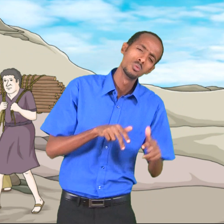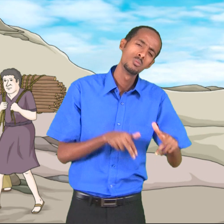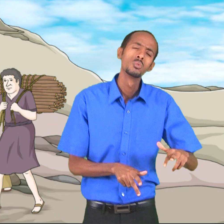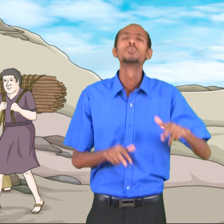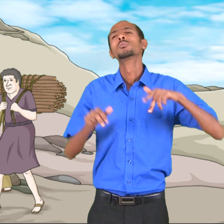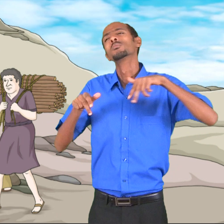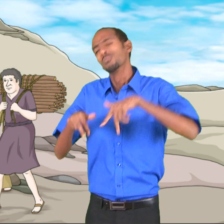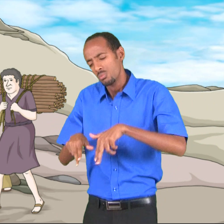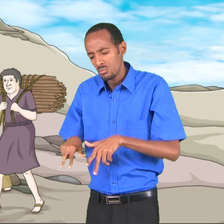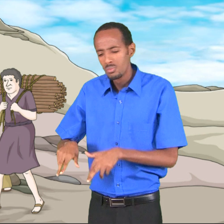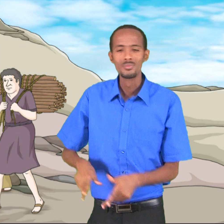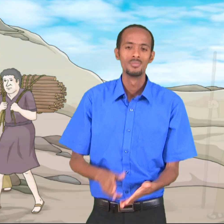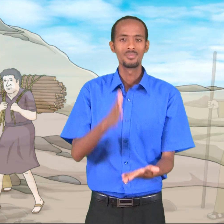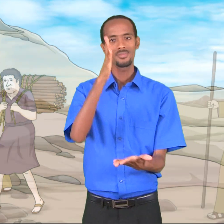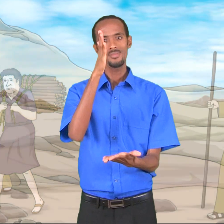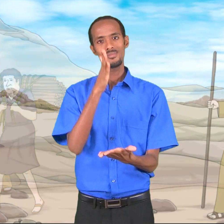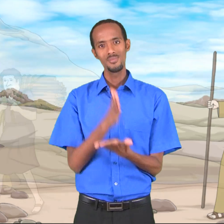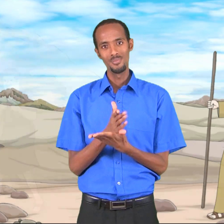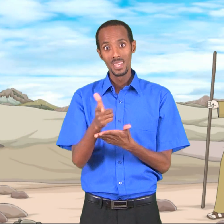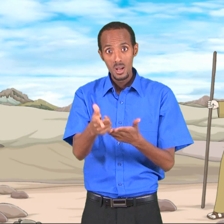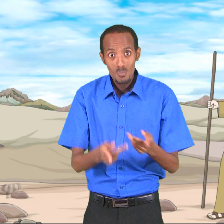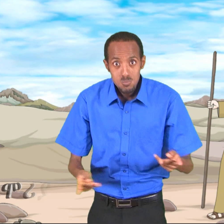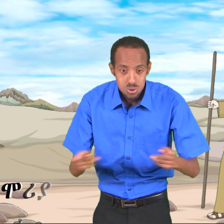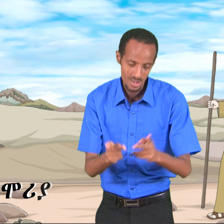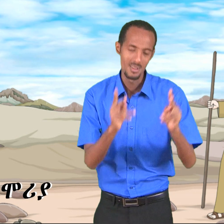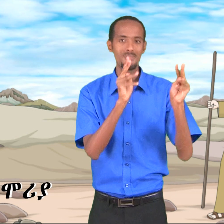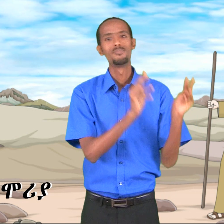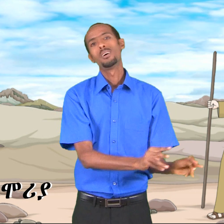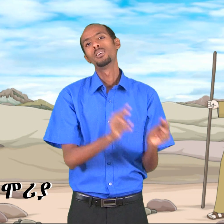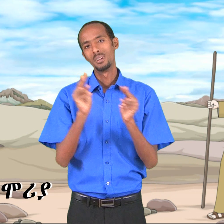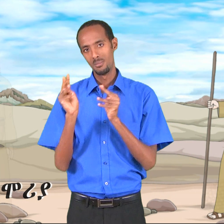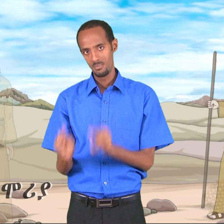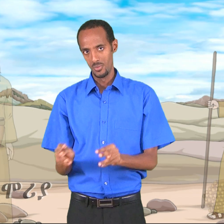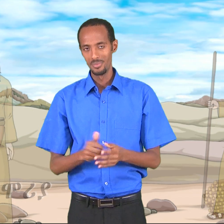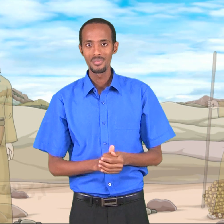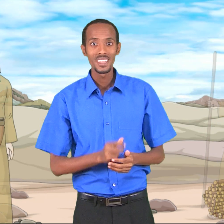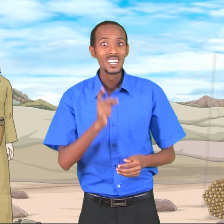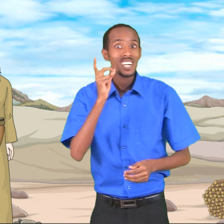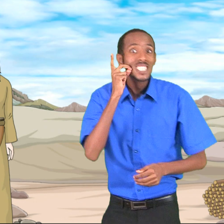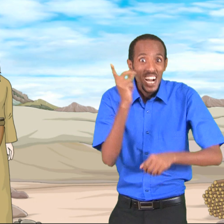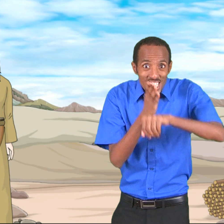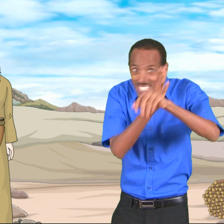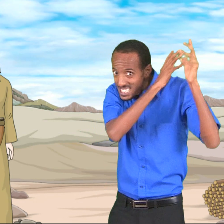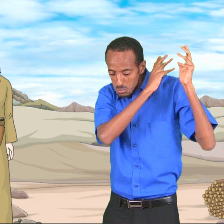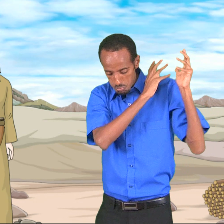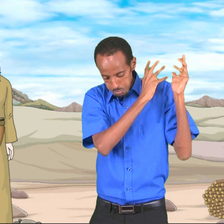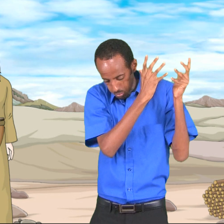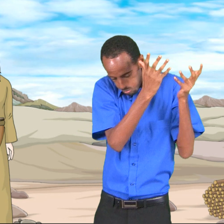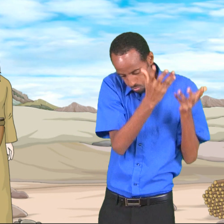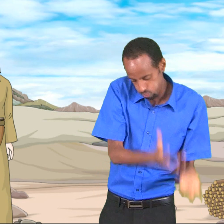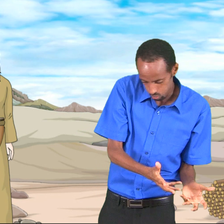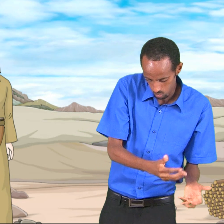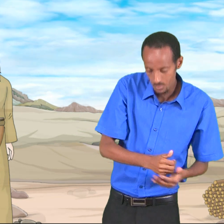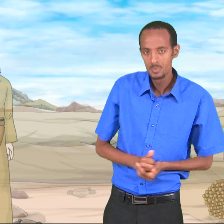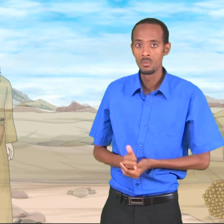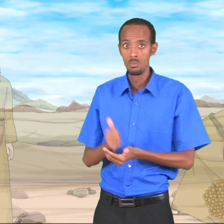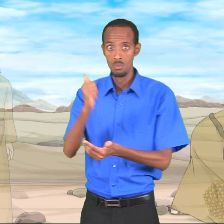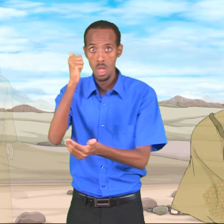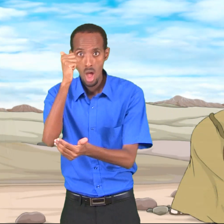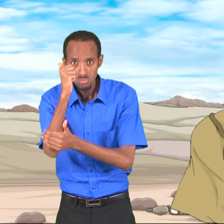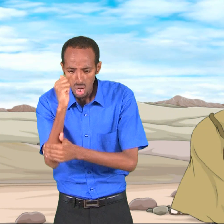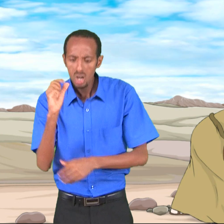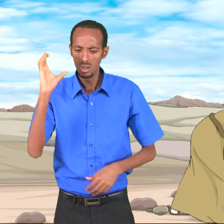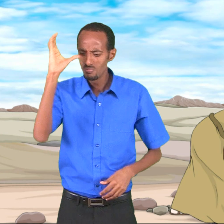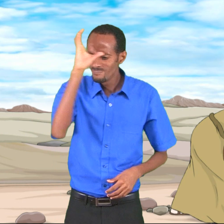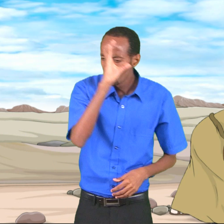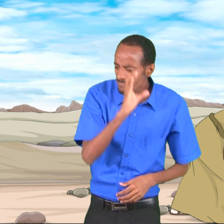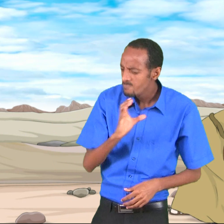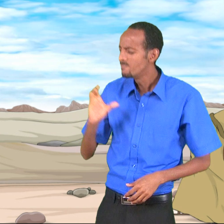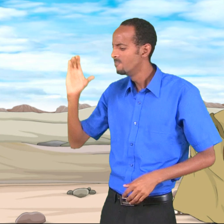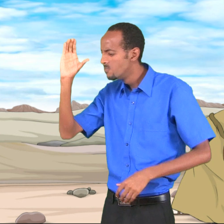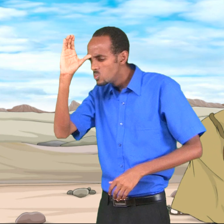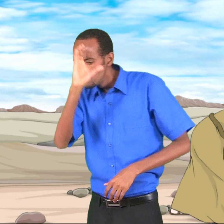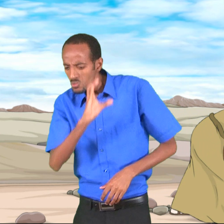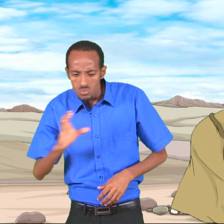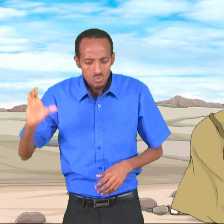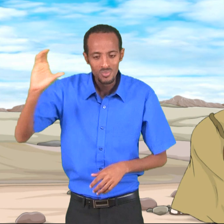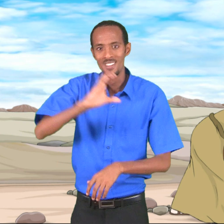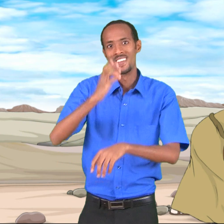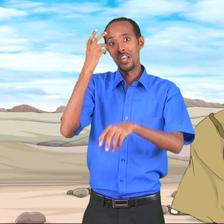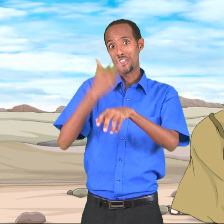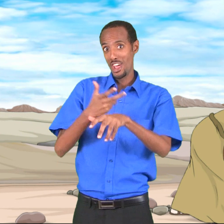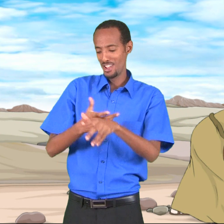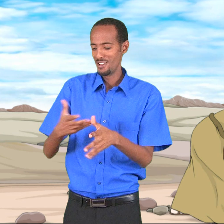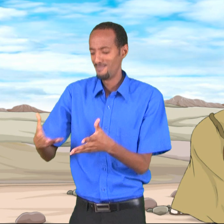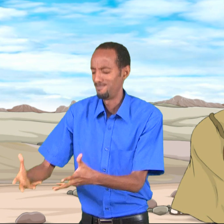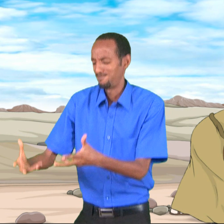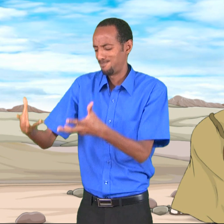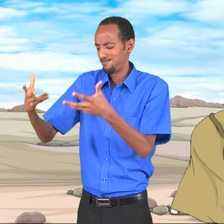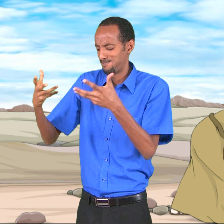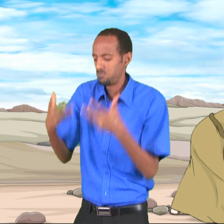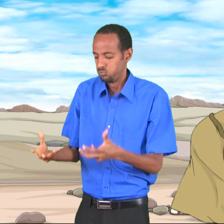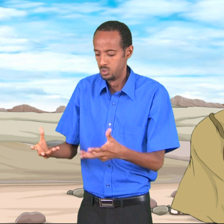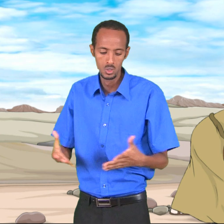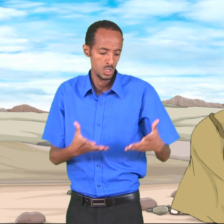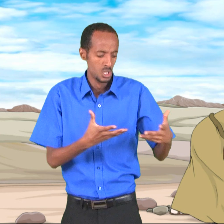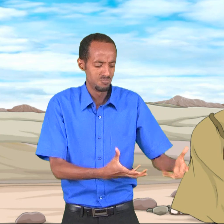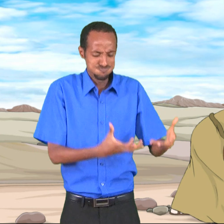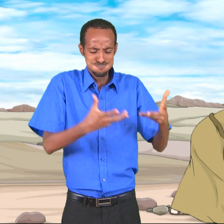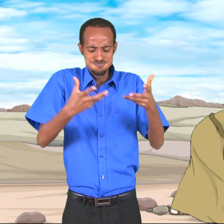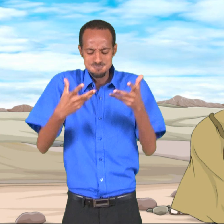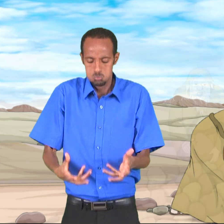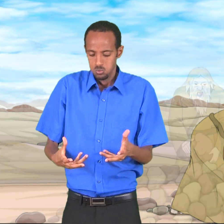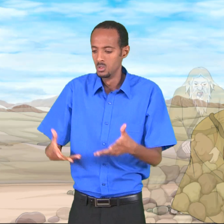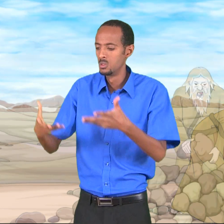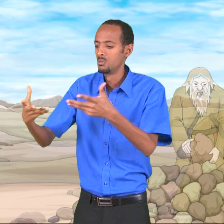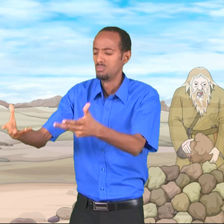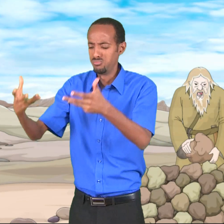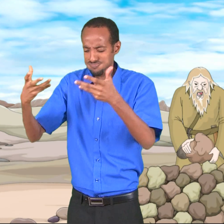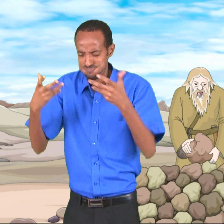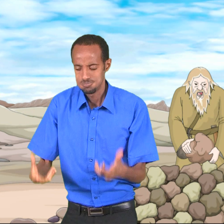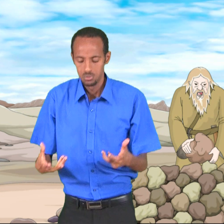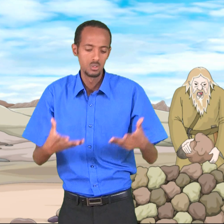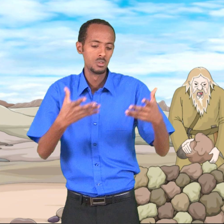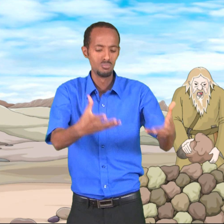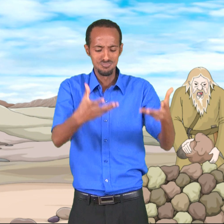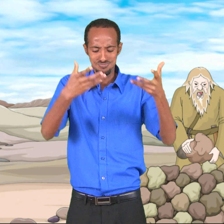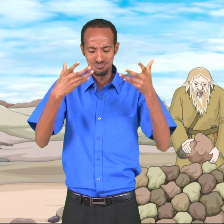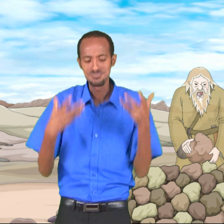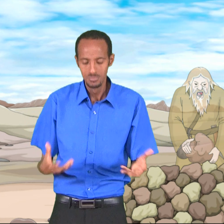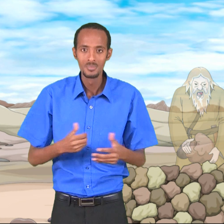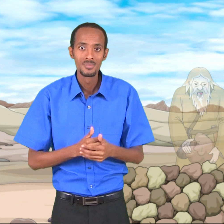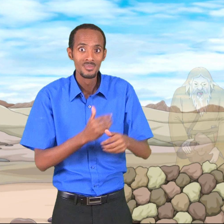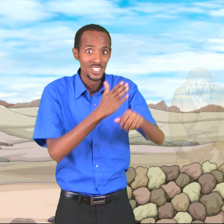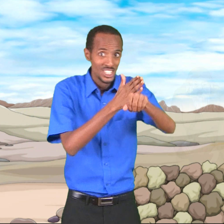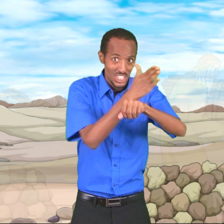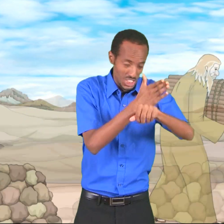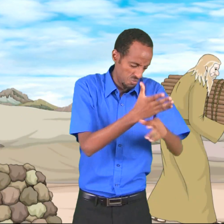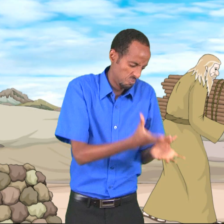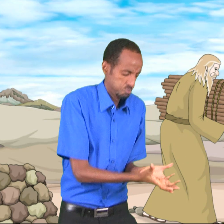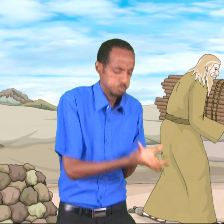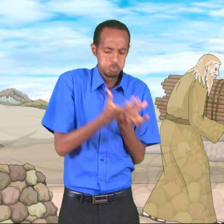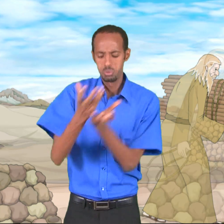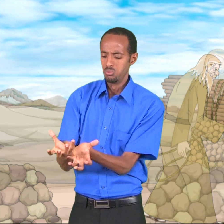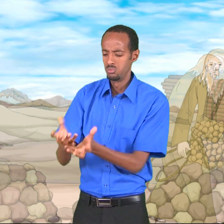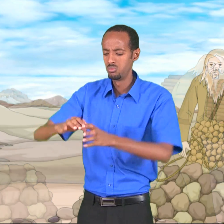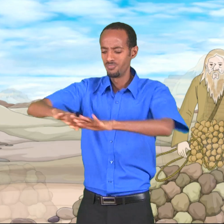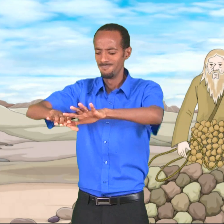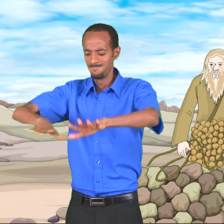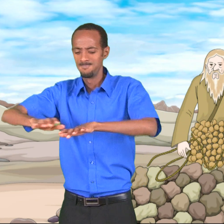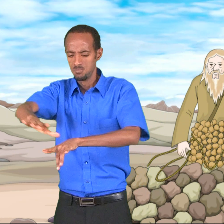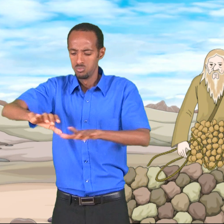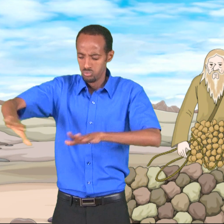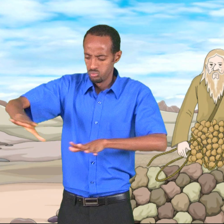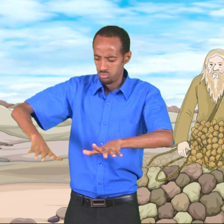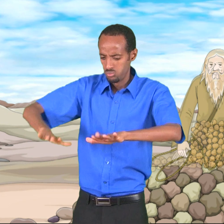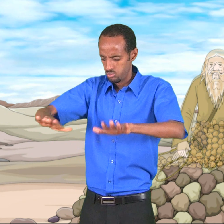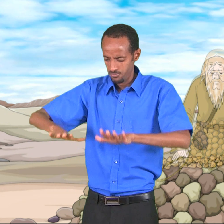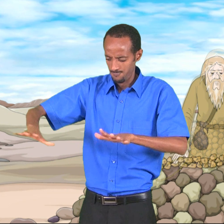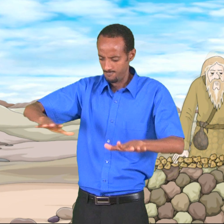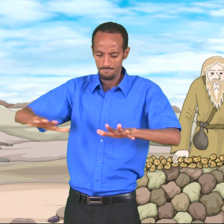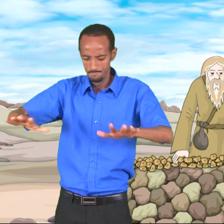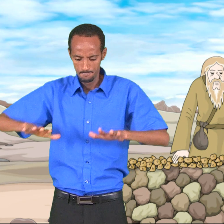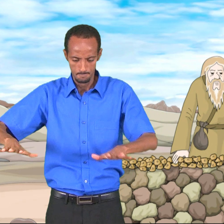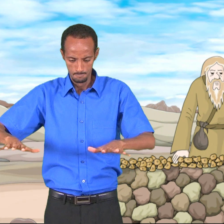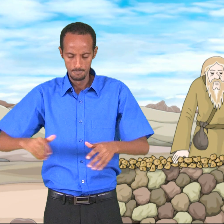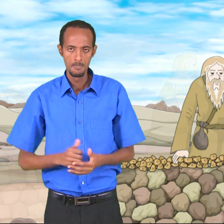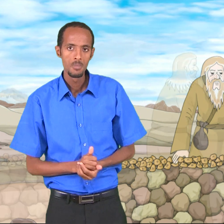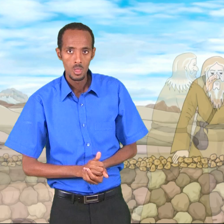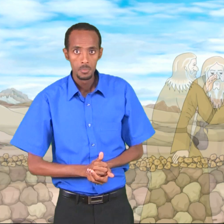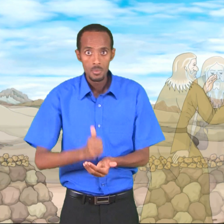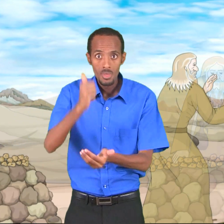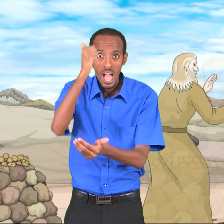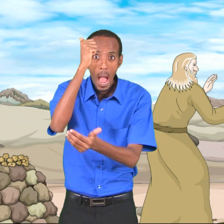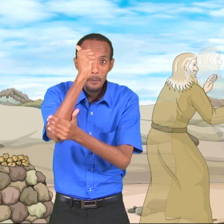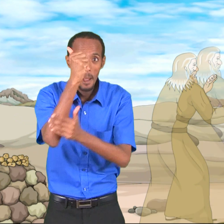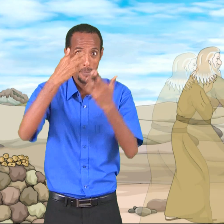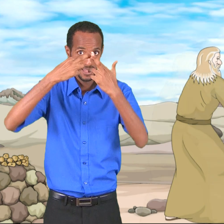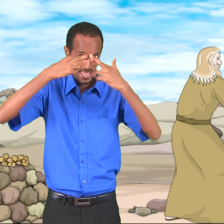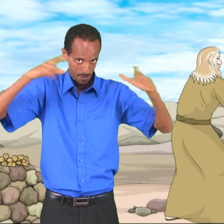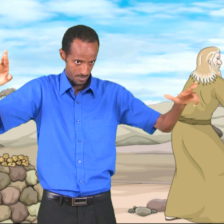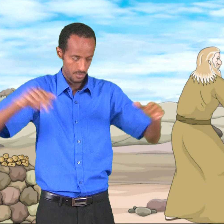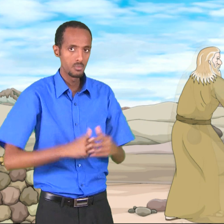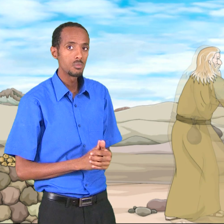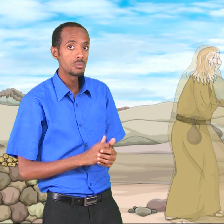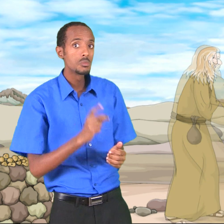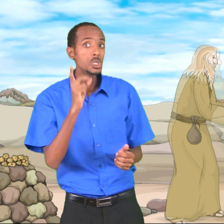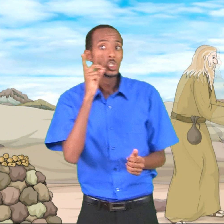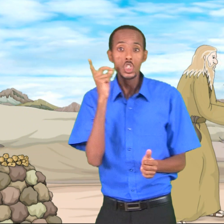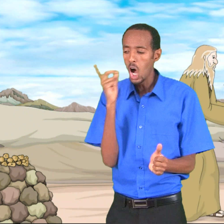When they arrived at the place God had designated, Abraham built the altar there and arranged the wood.